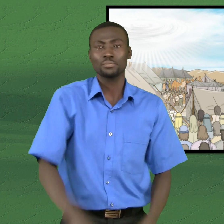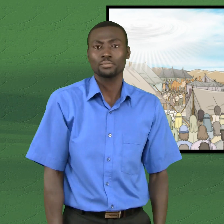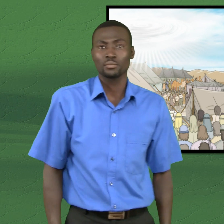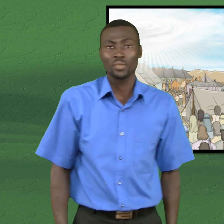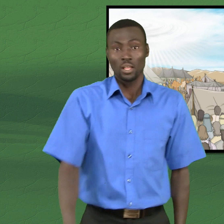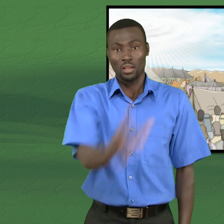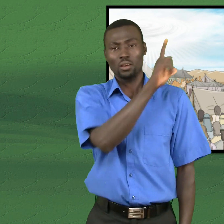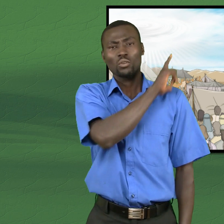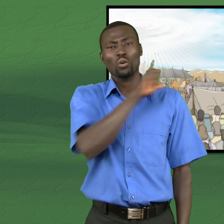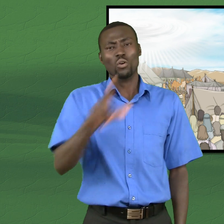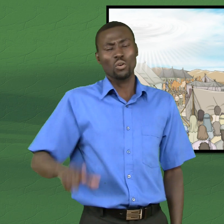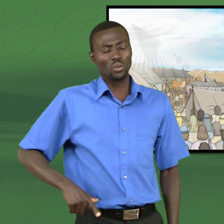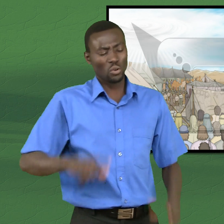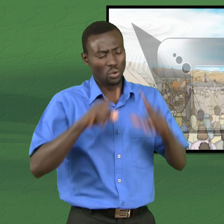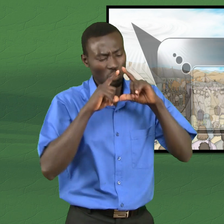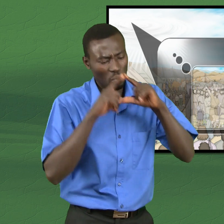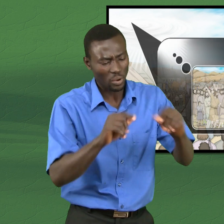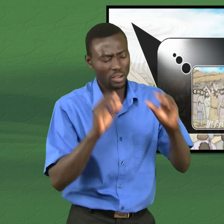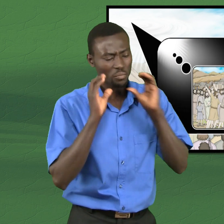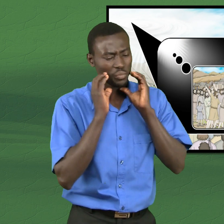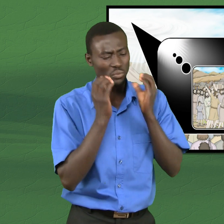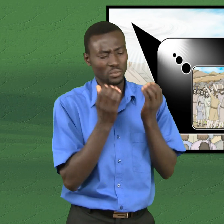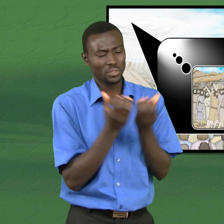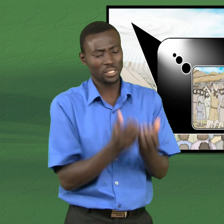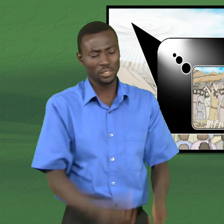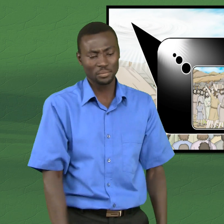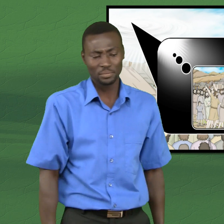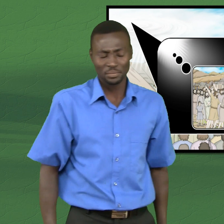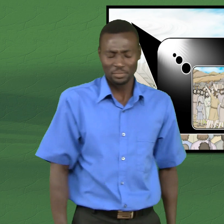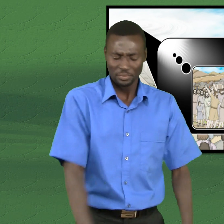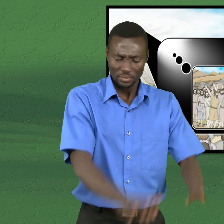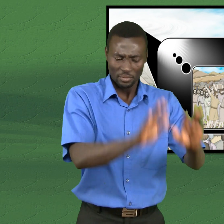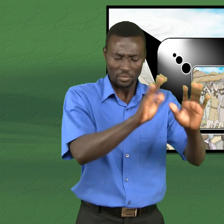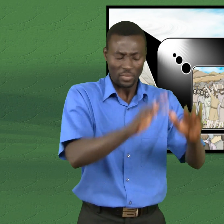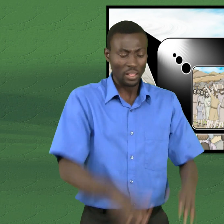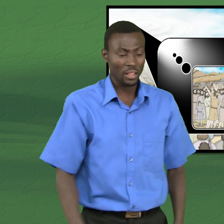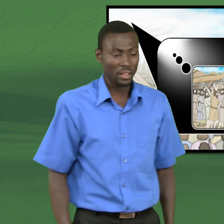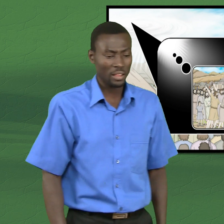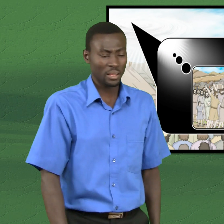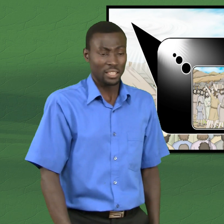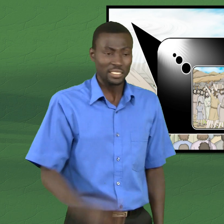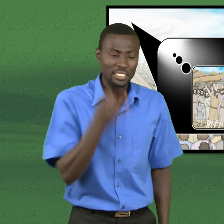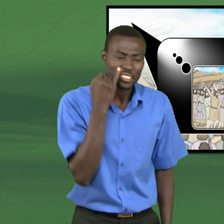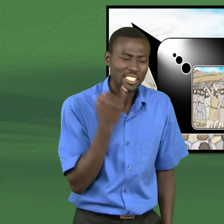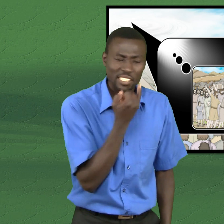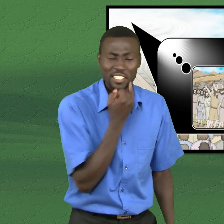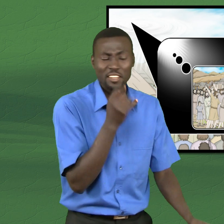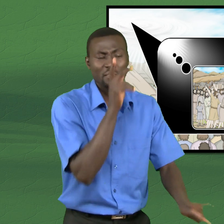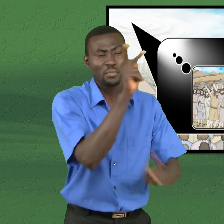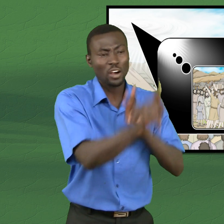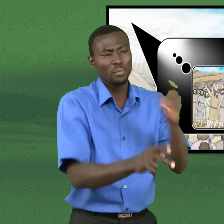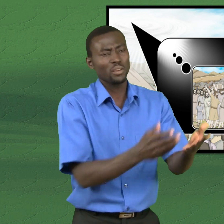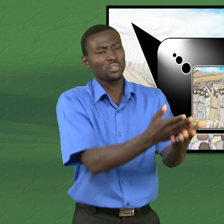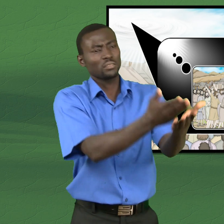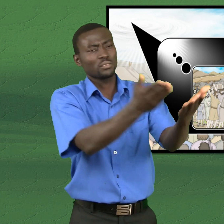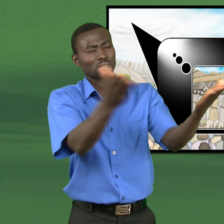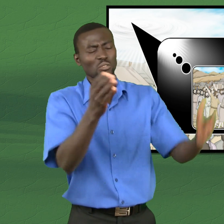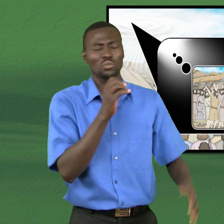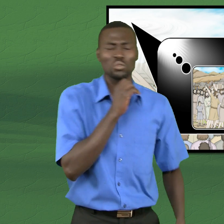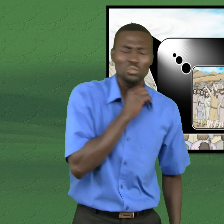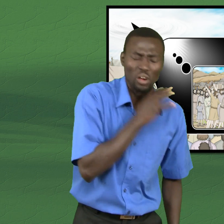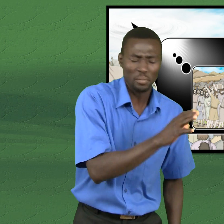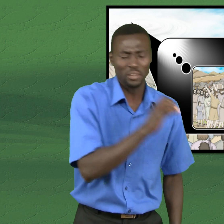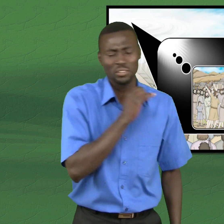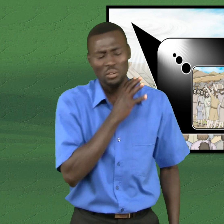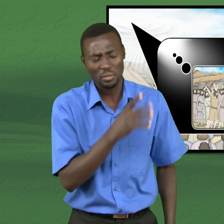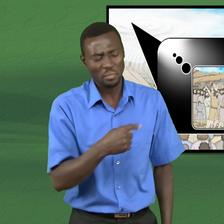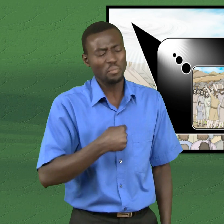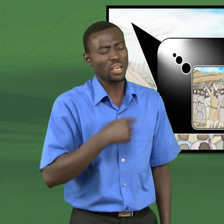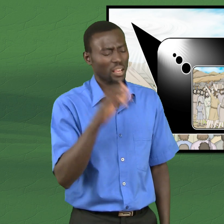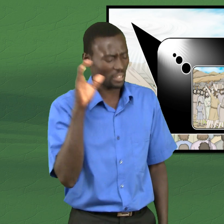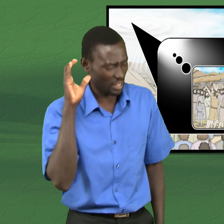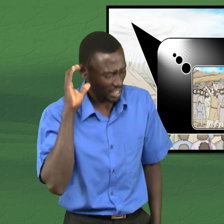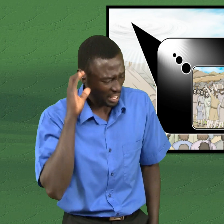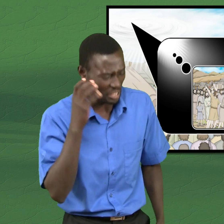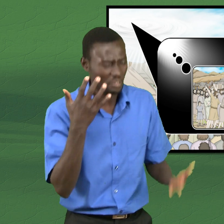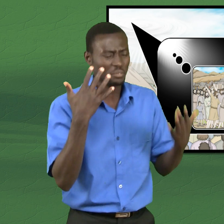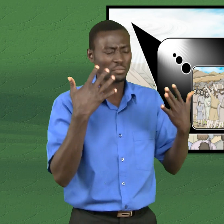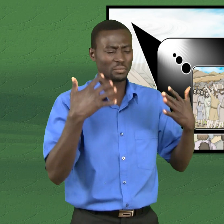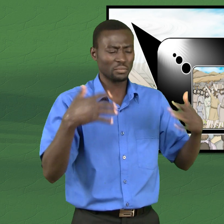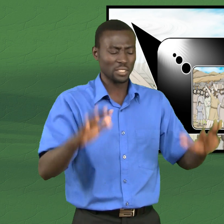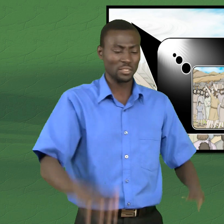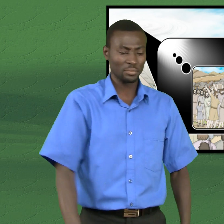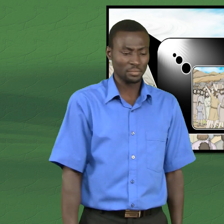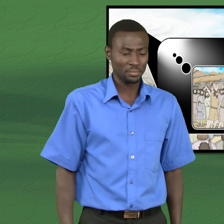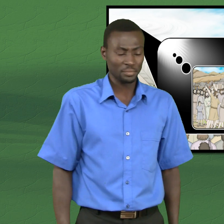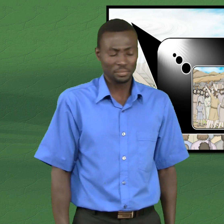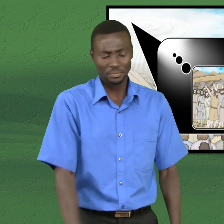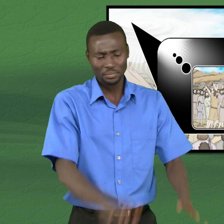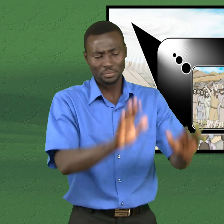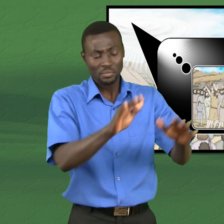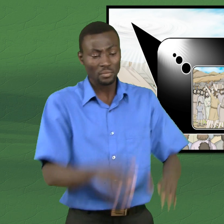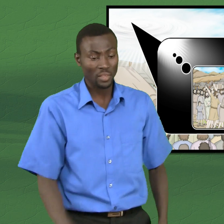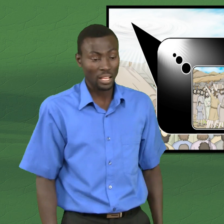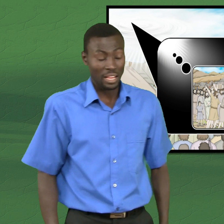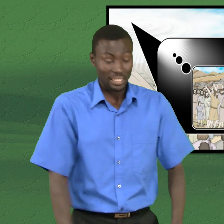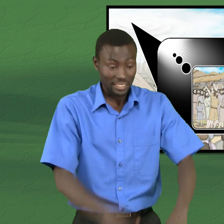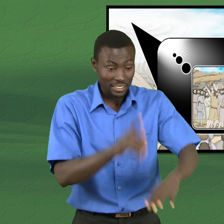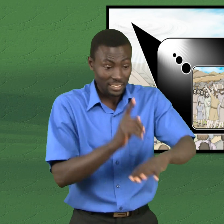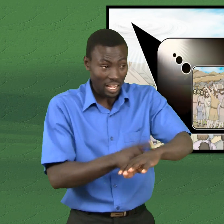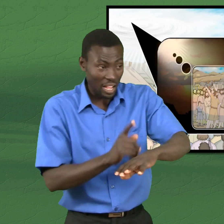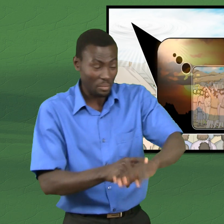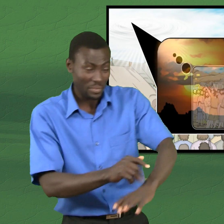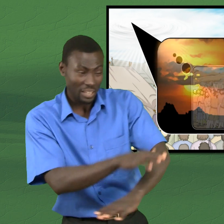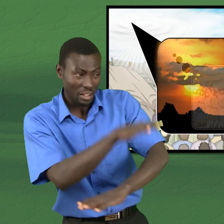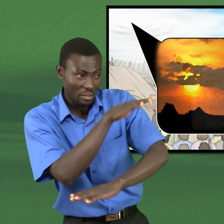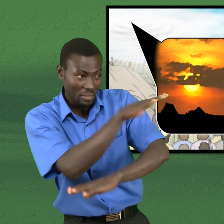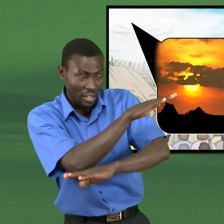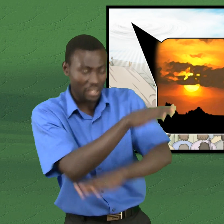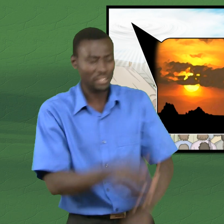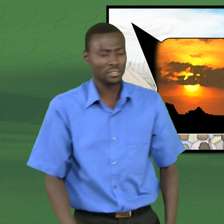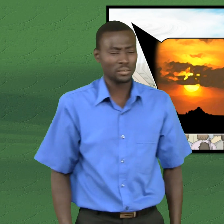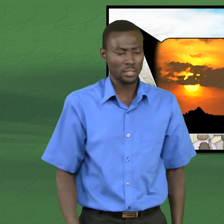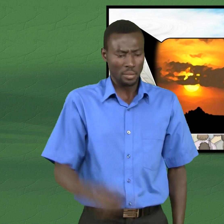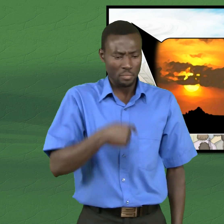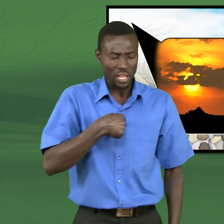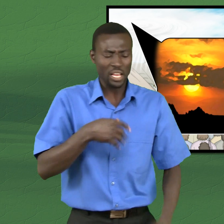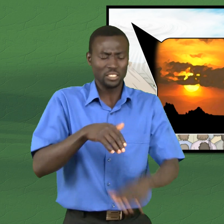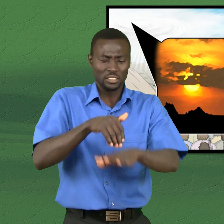Then the LORD said to Moses, “I have heard the grumbling of the Israelites.